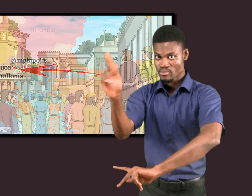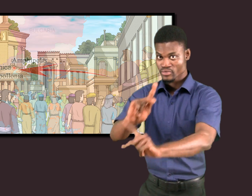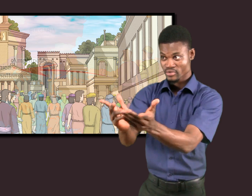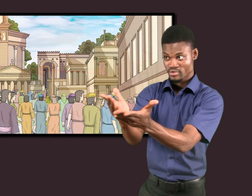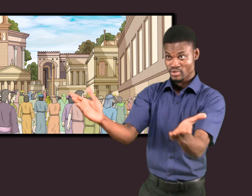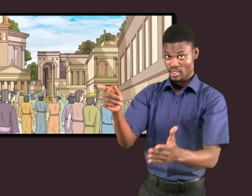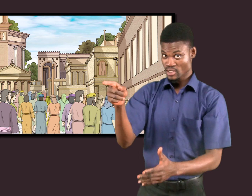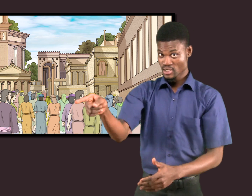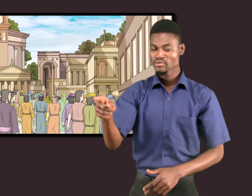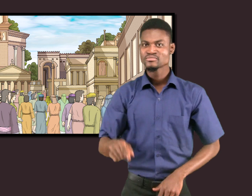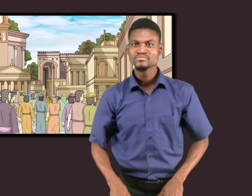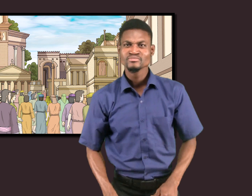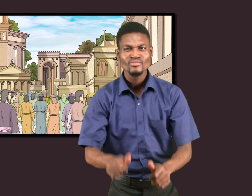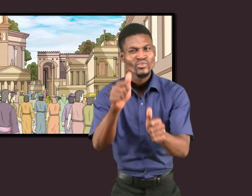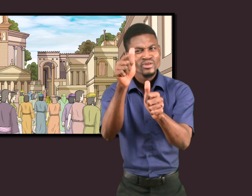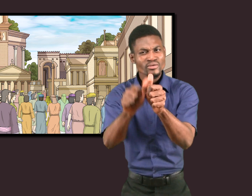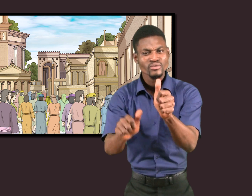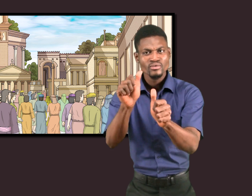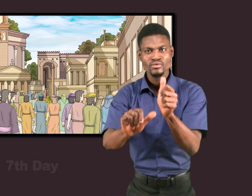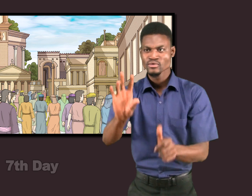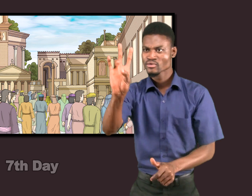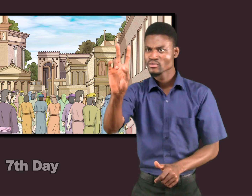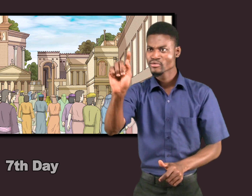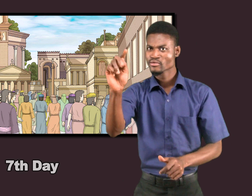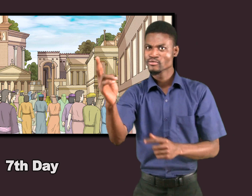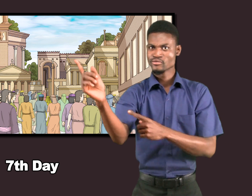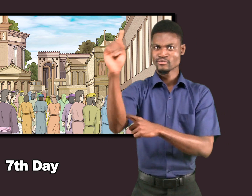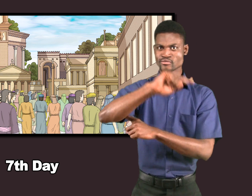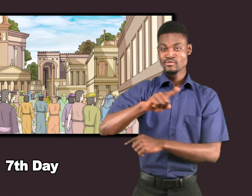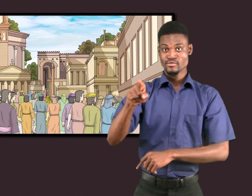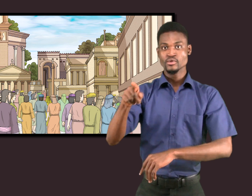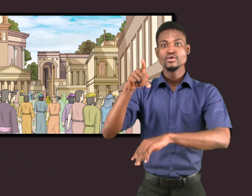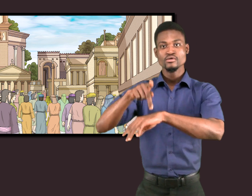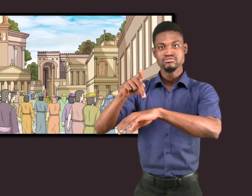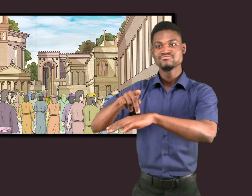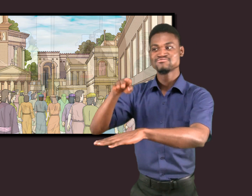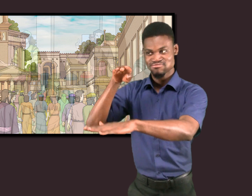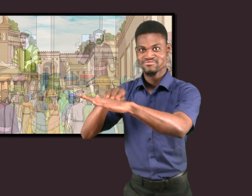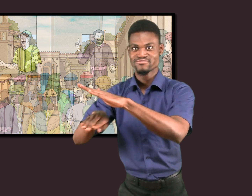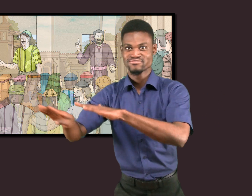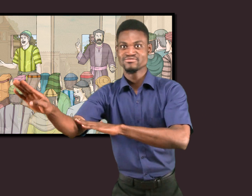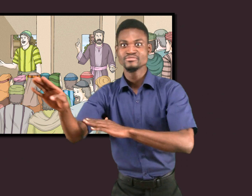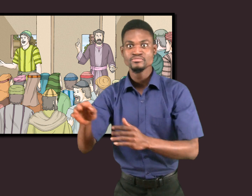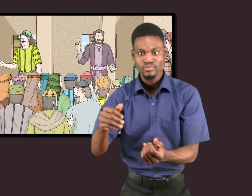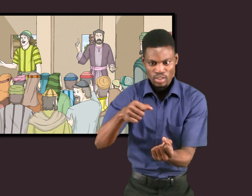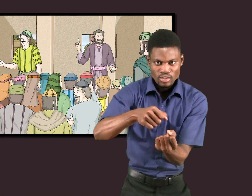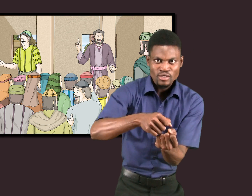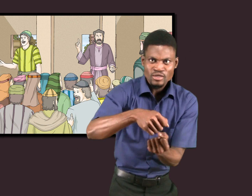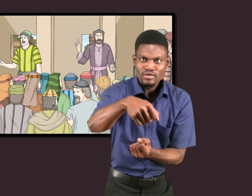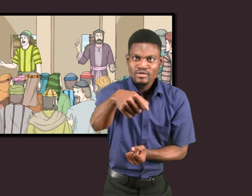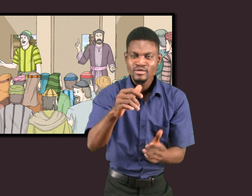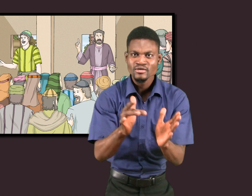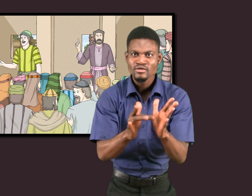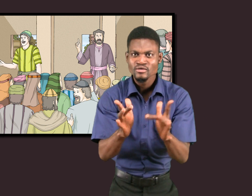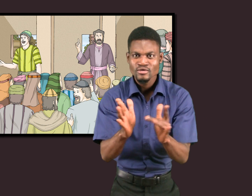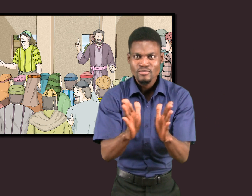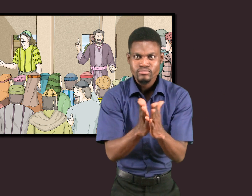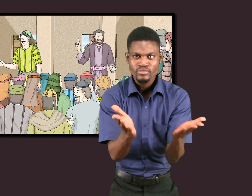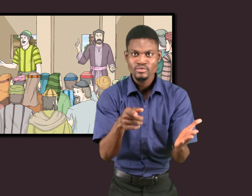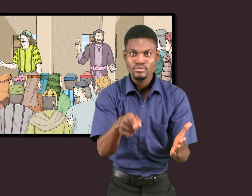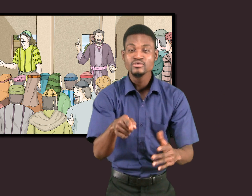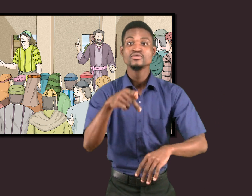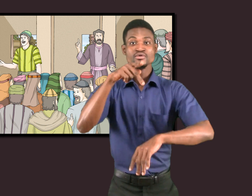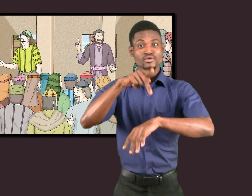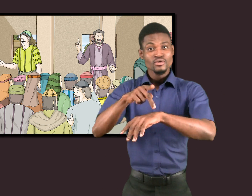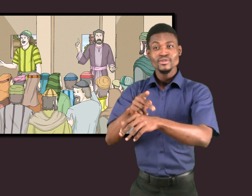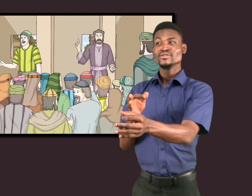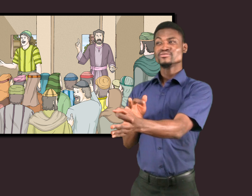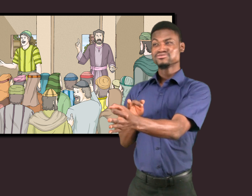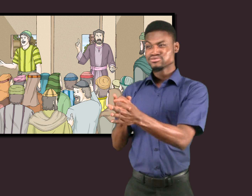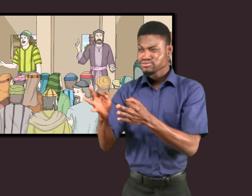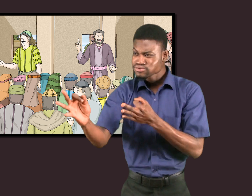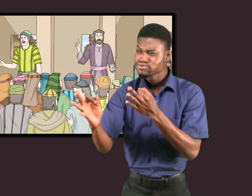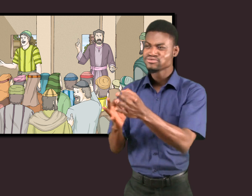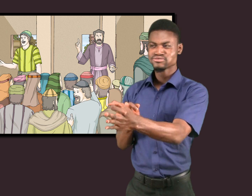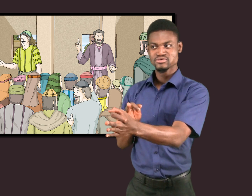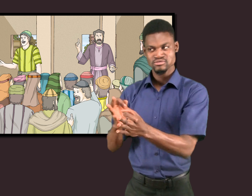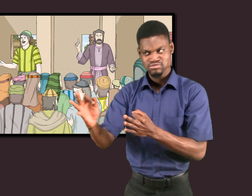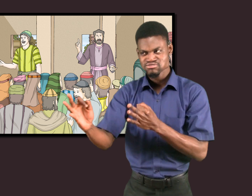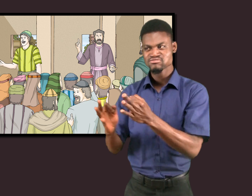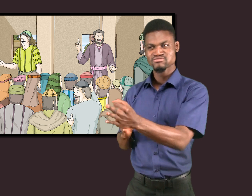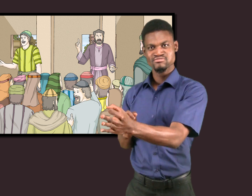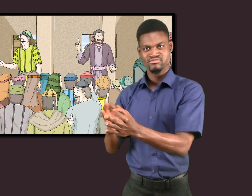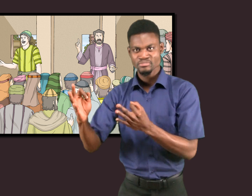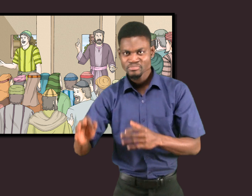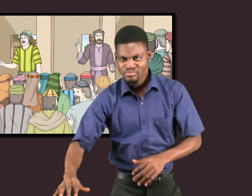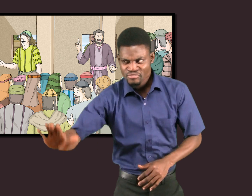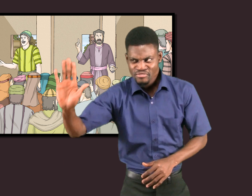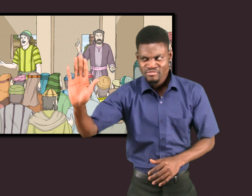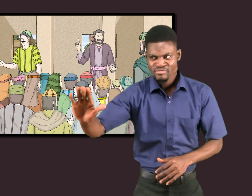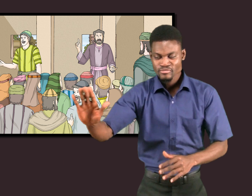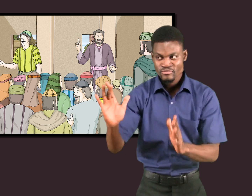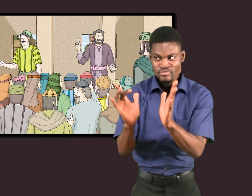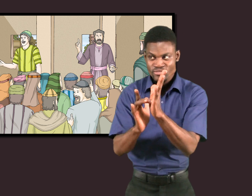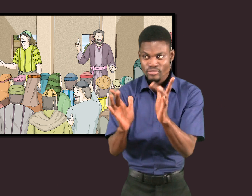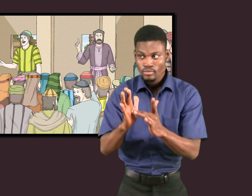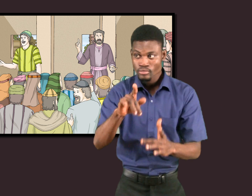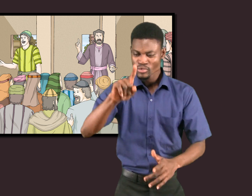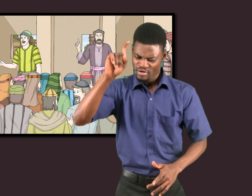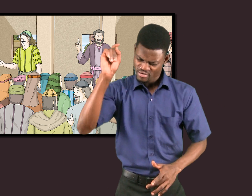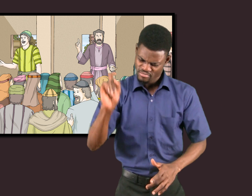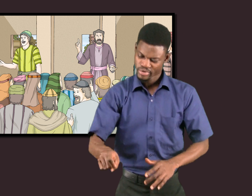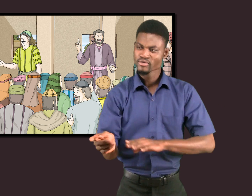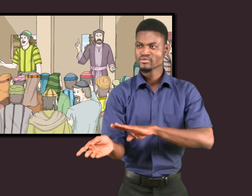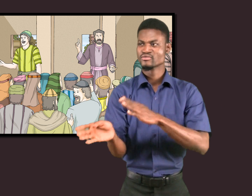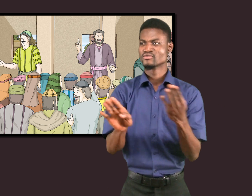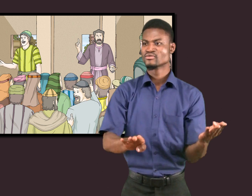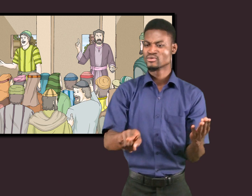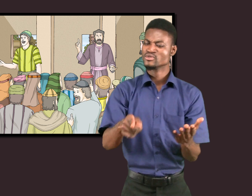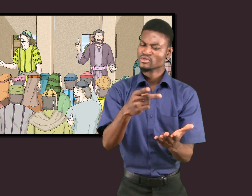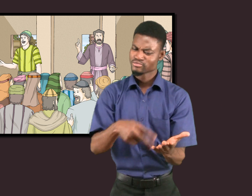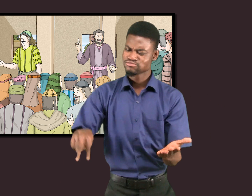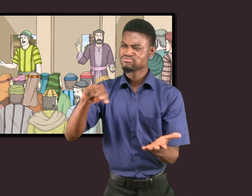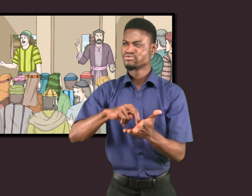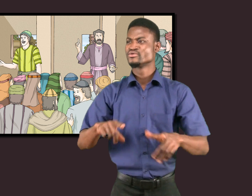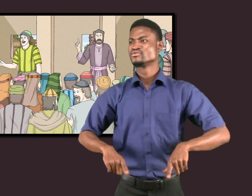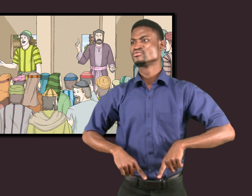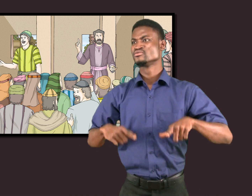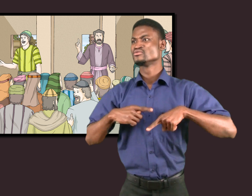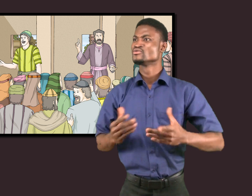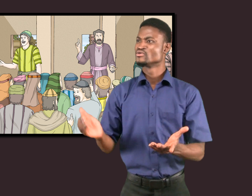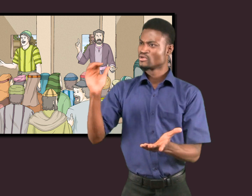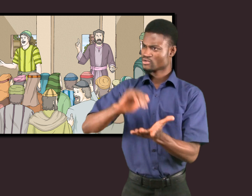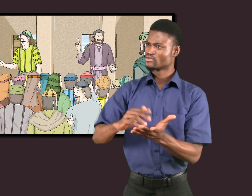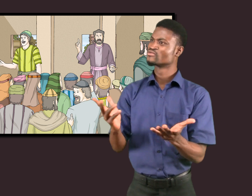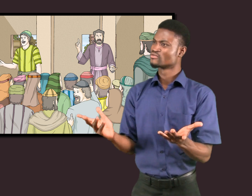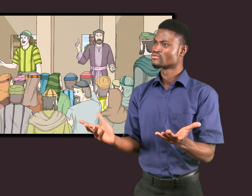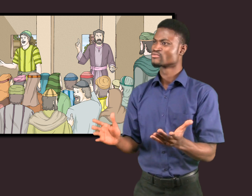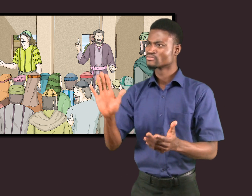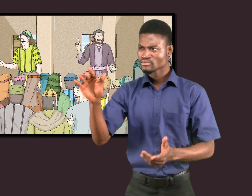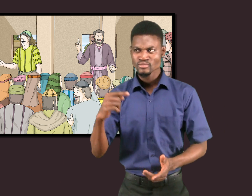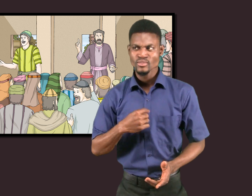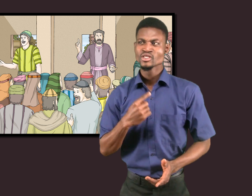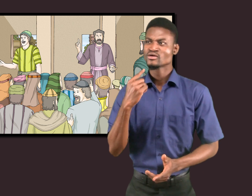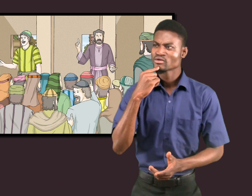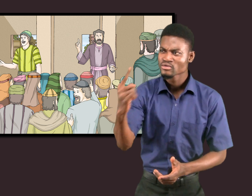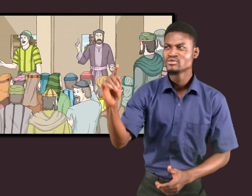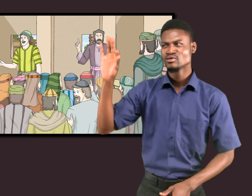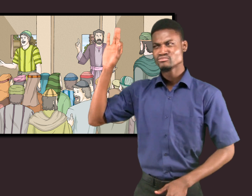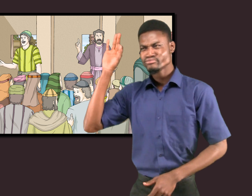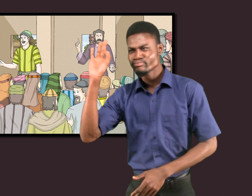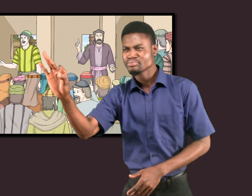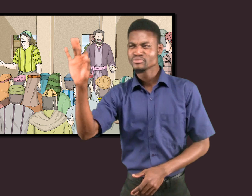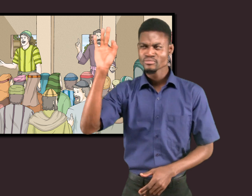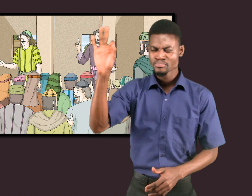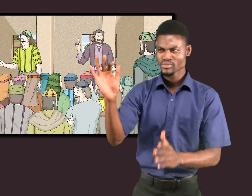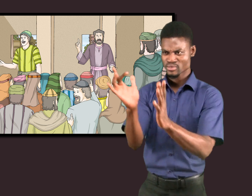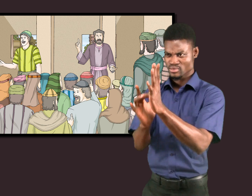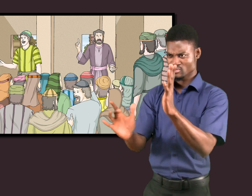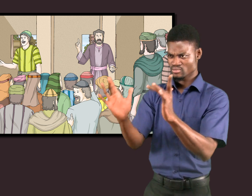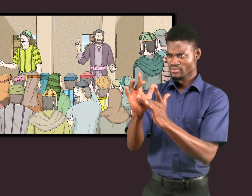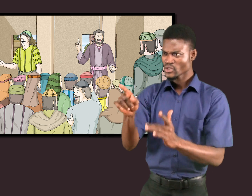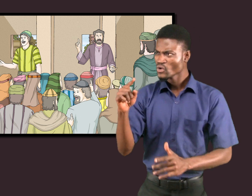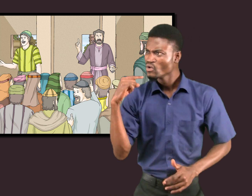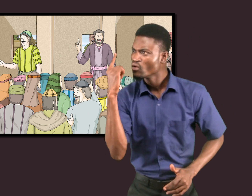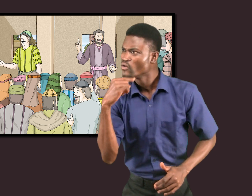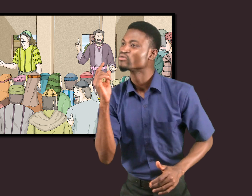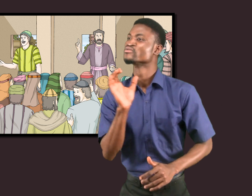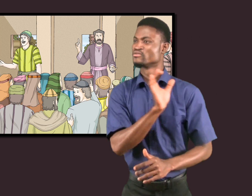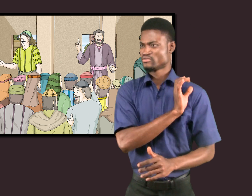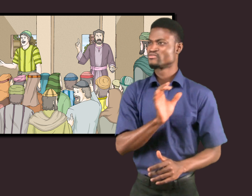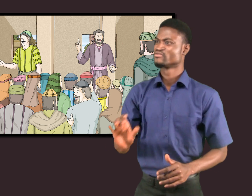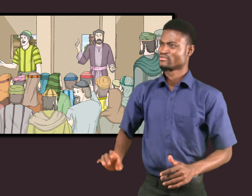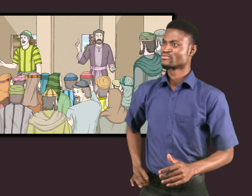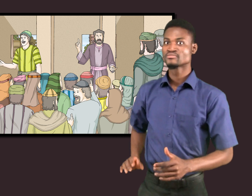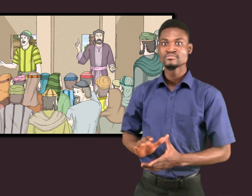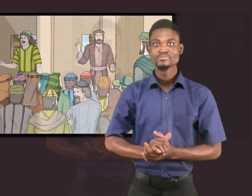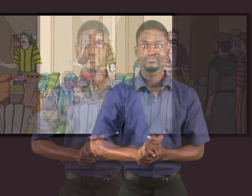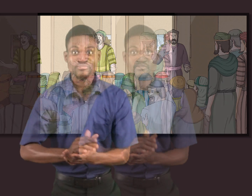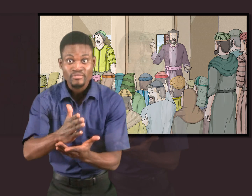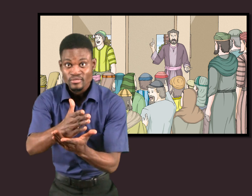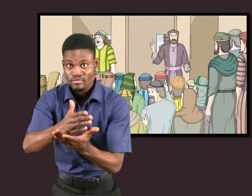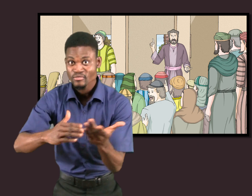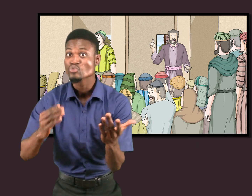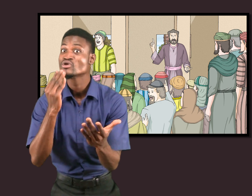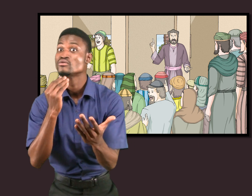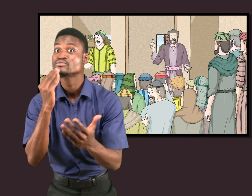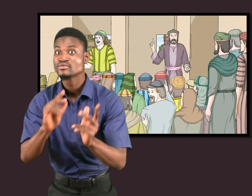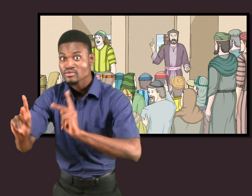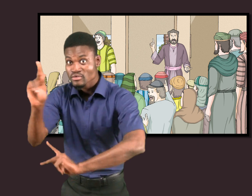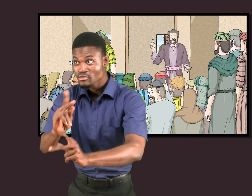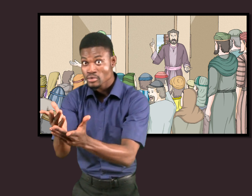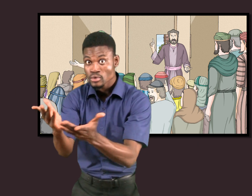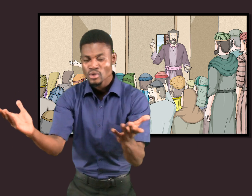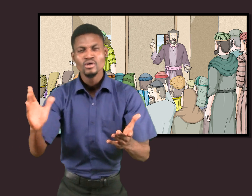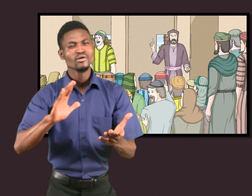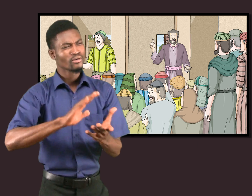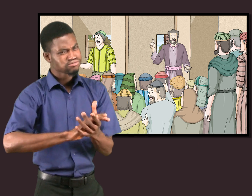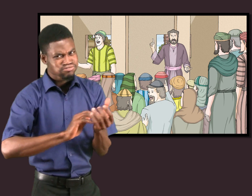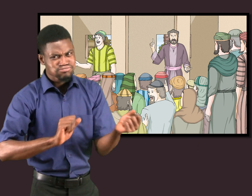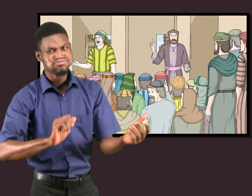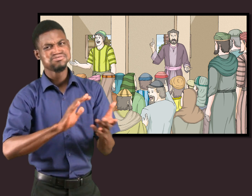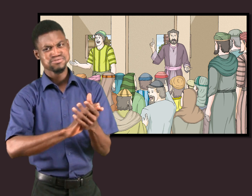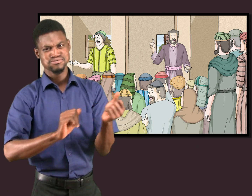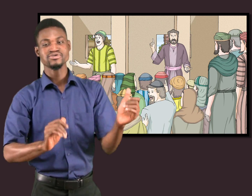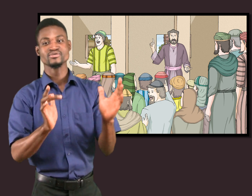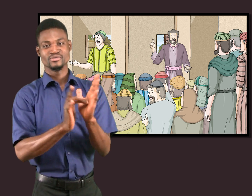As was his custom, Paul went into the synagogue, and on three Sabbaths he reasoned with them from the Scriptures, explaining and proving that the Christ had to suffer and rise from the dead.